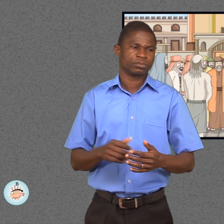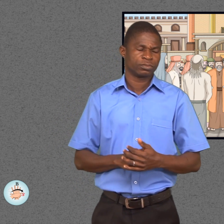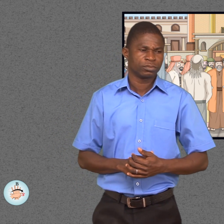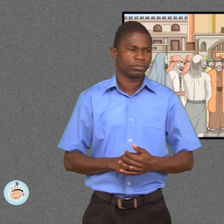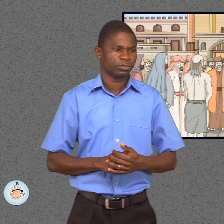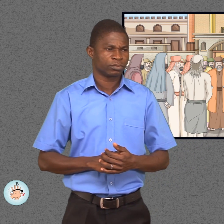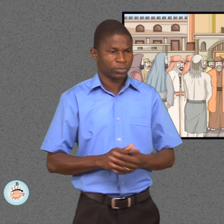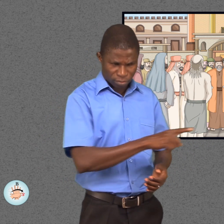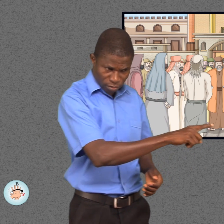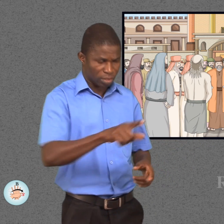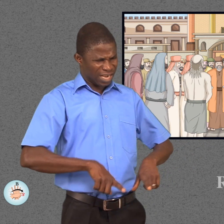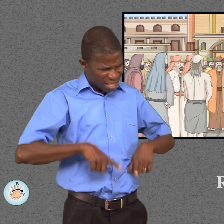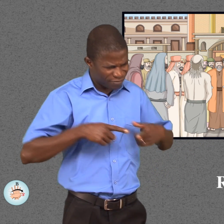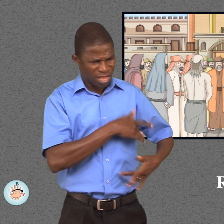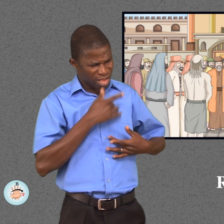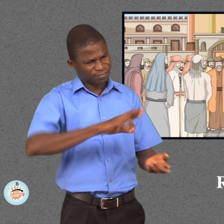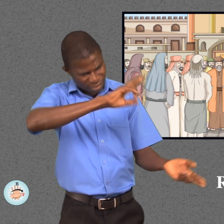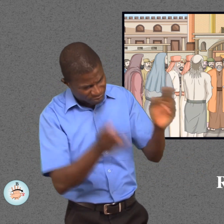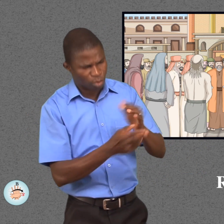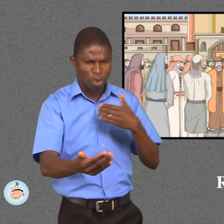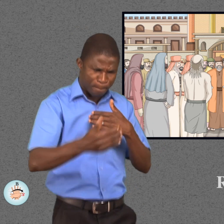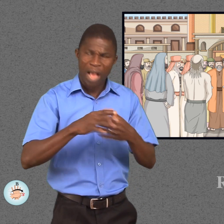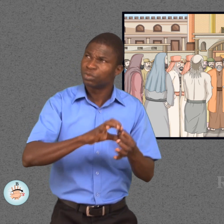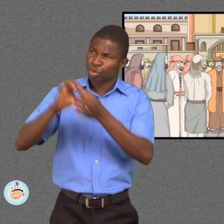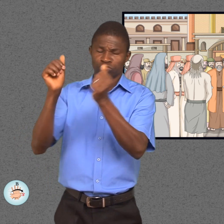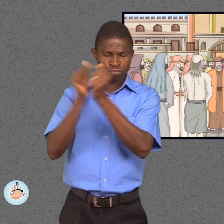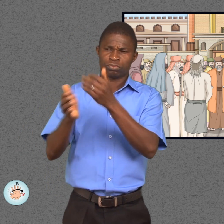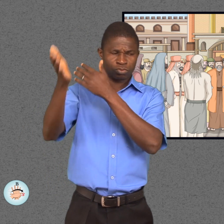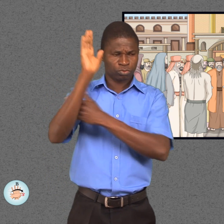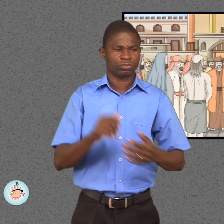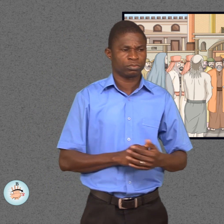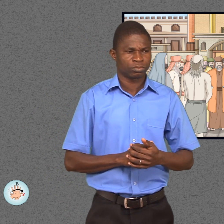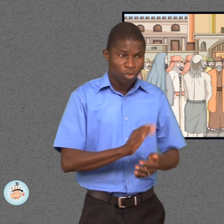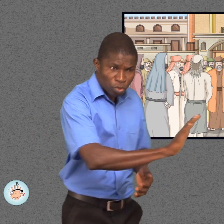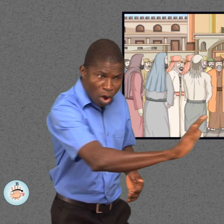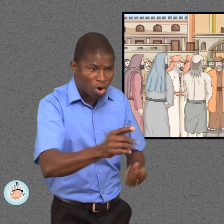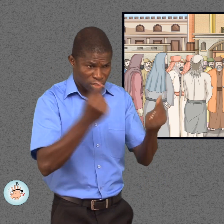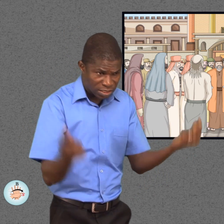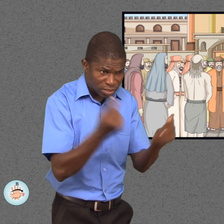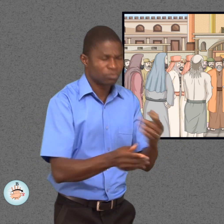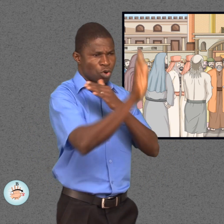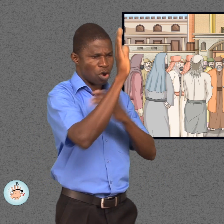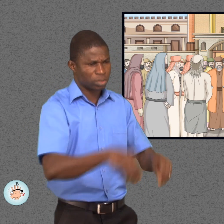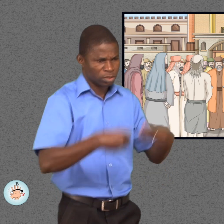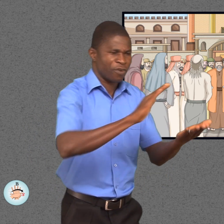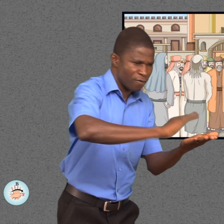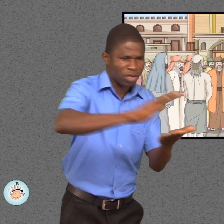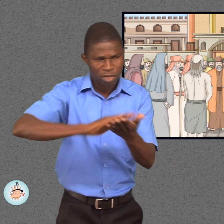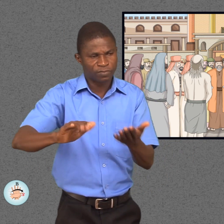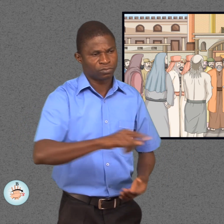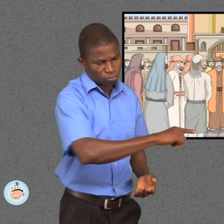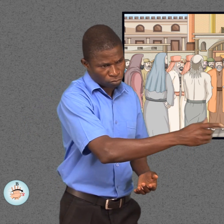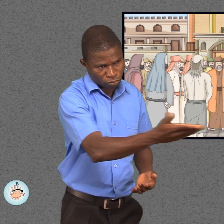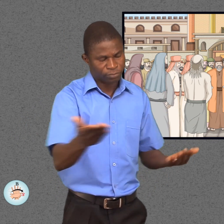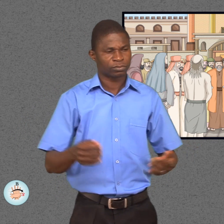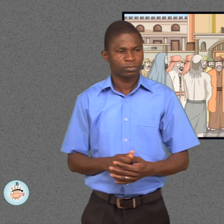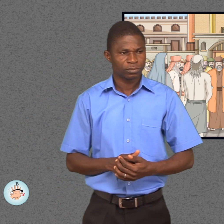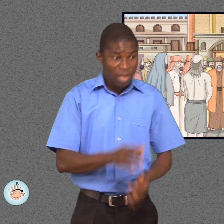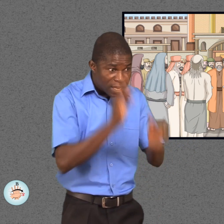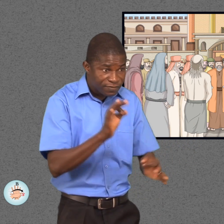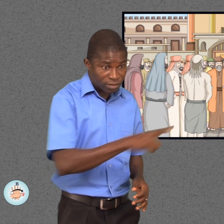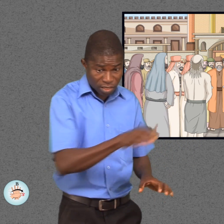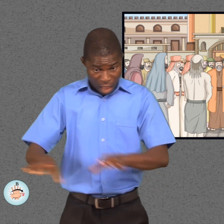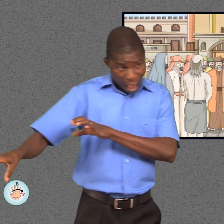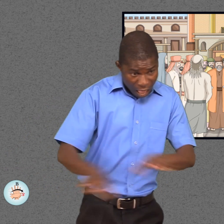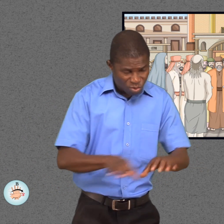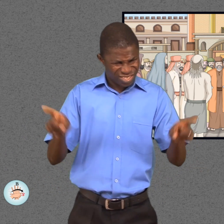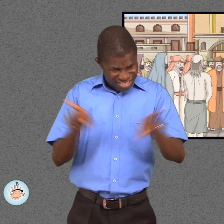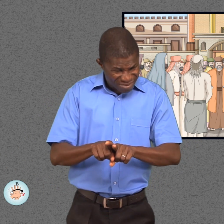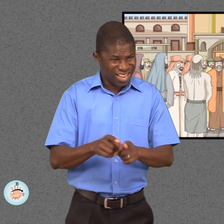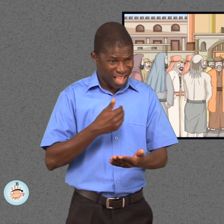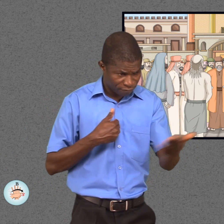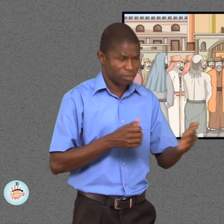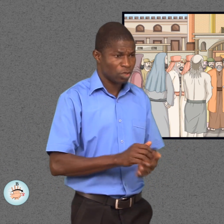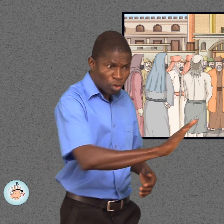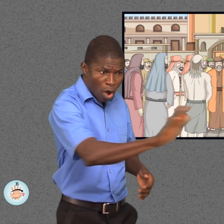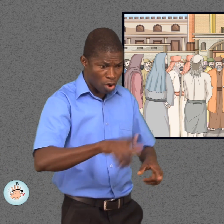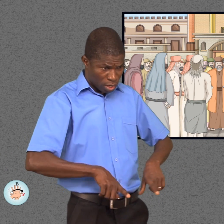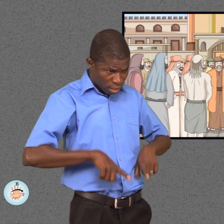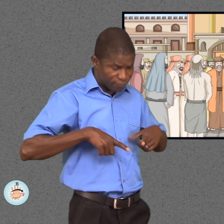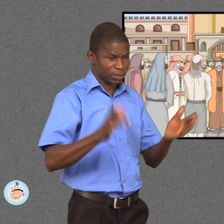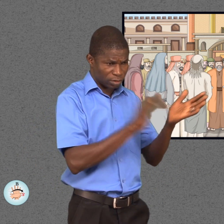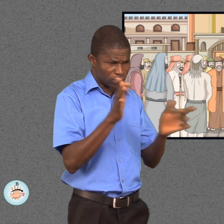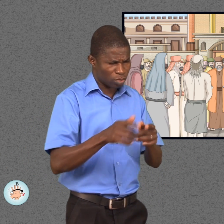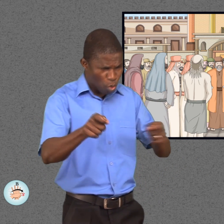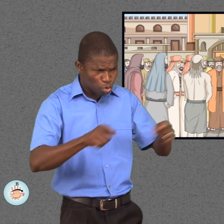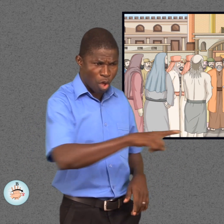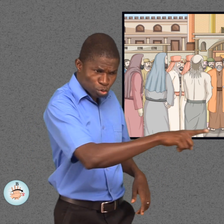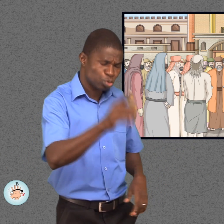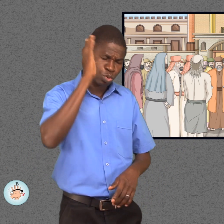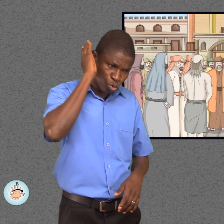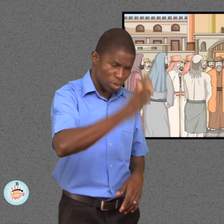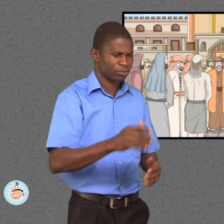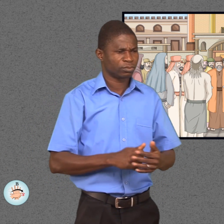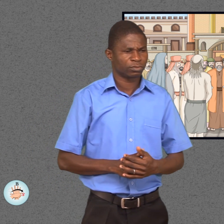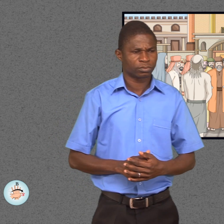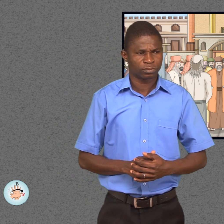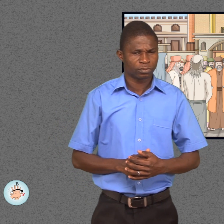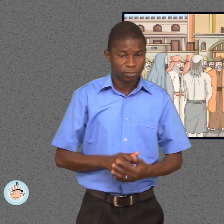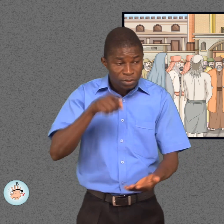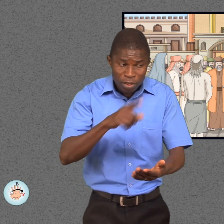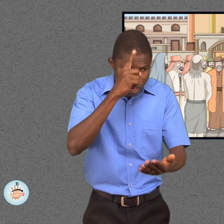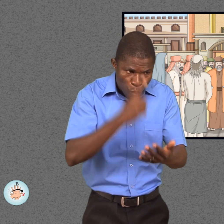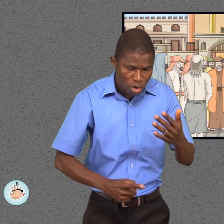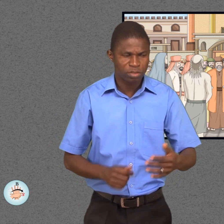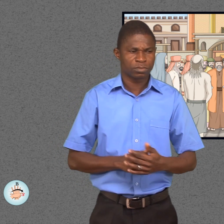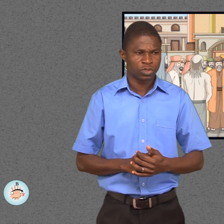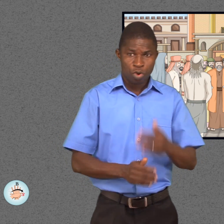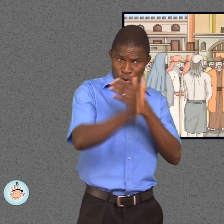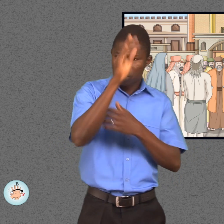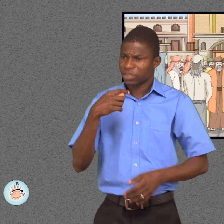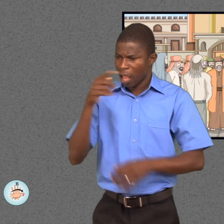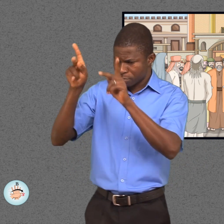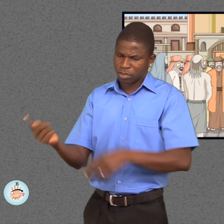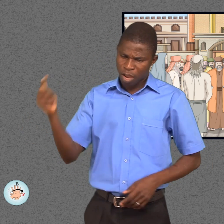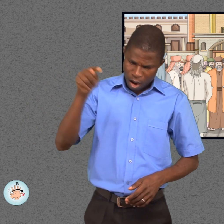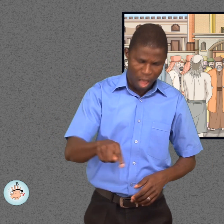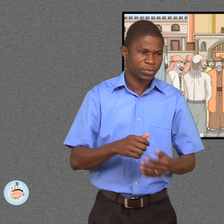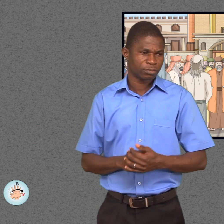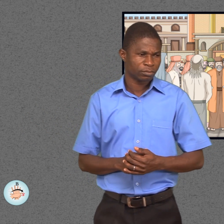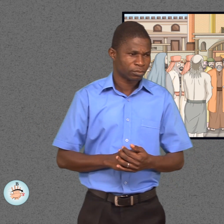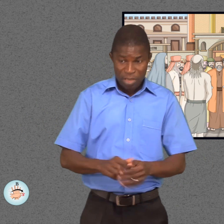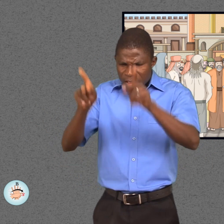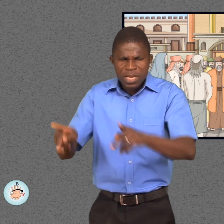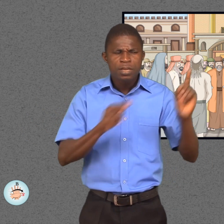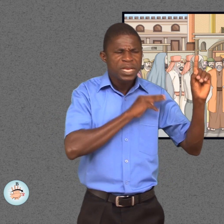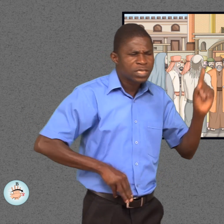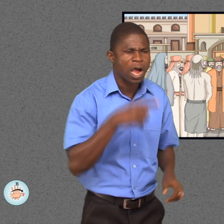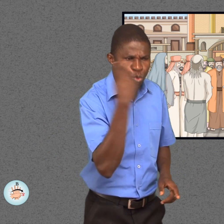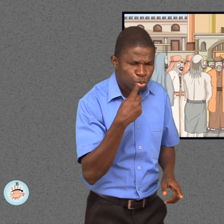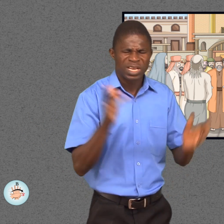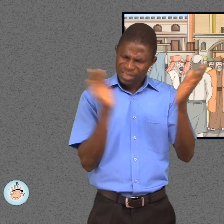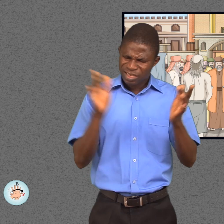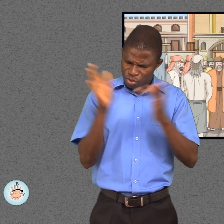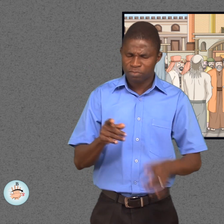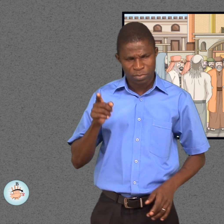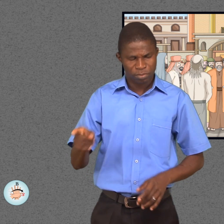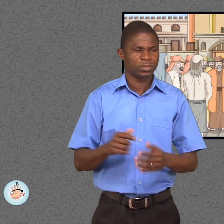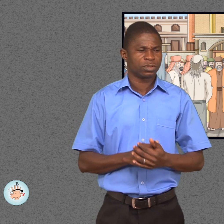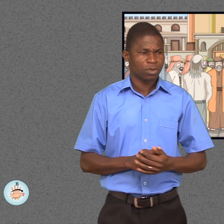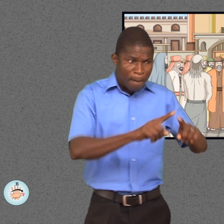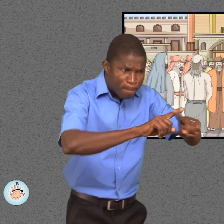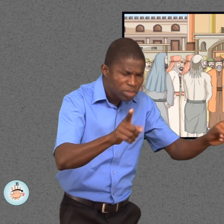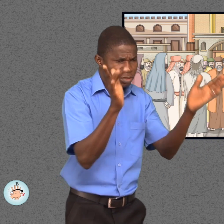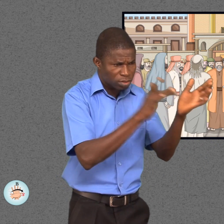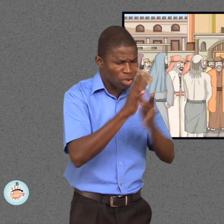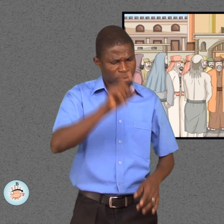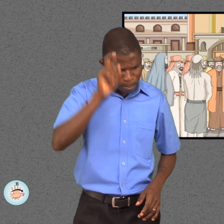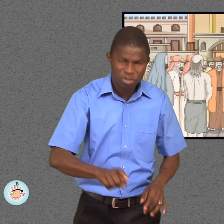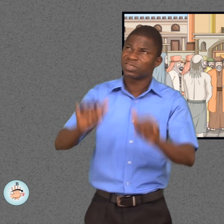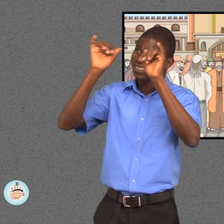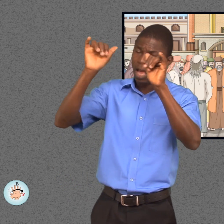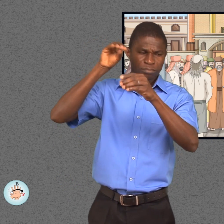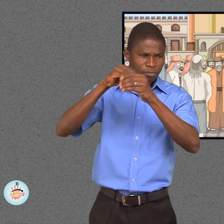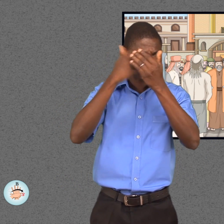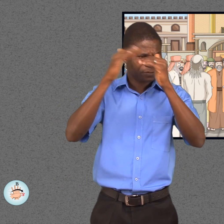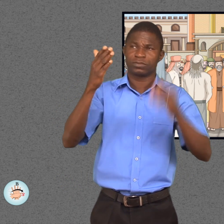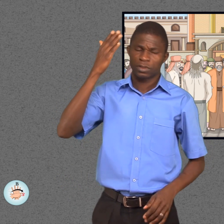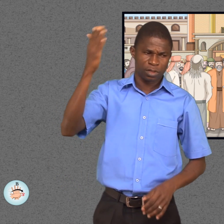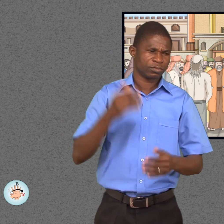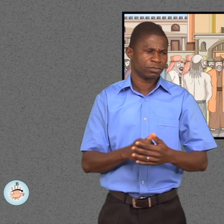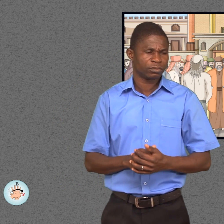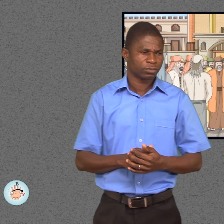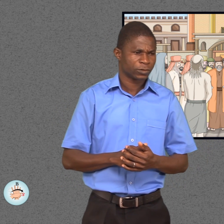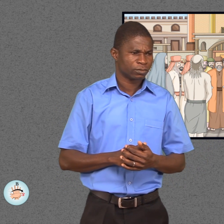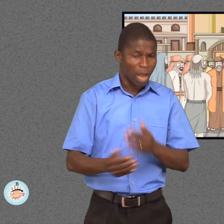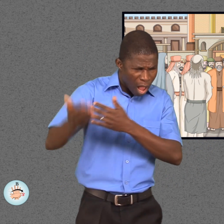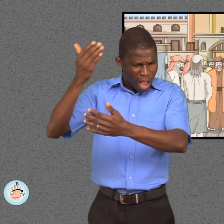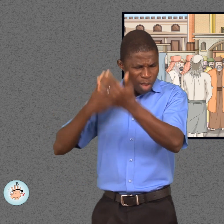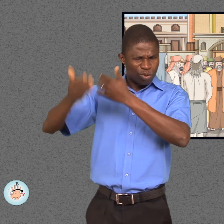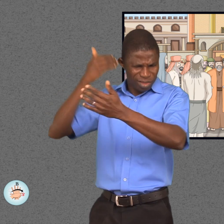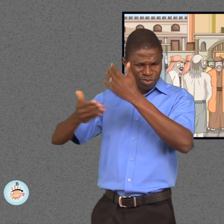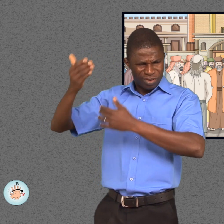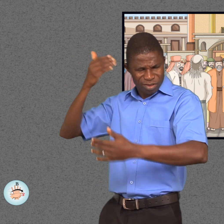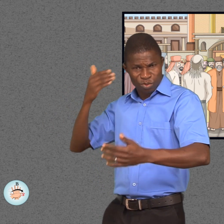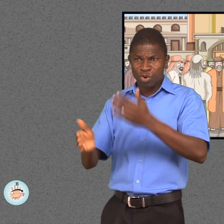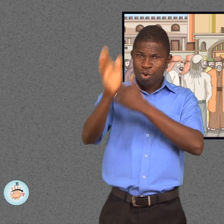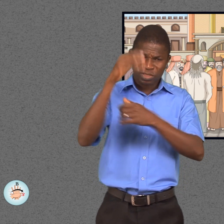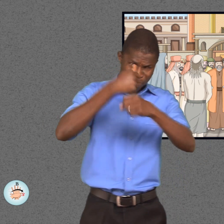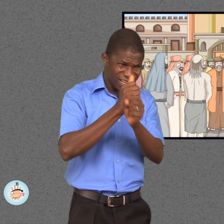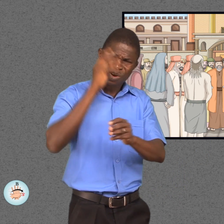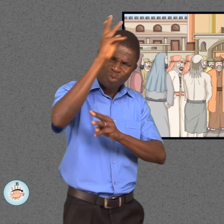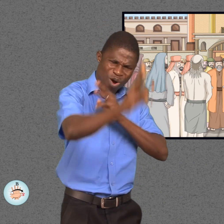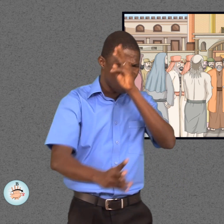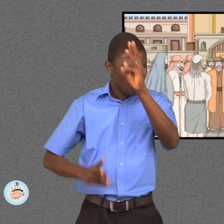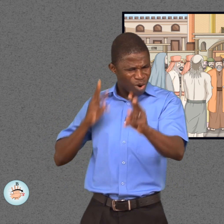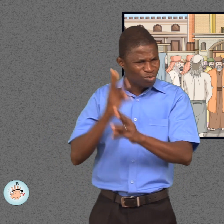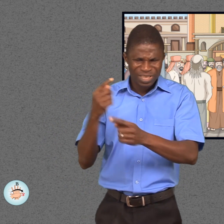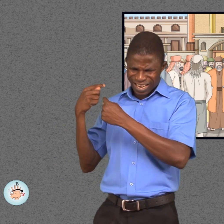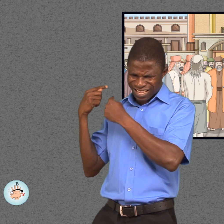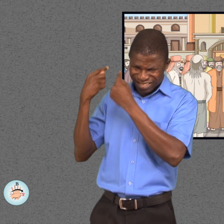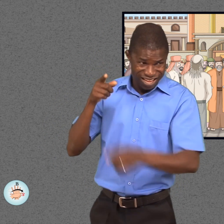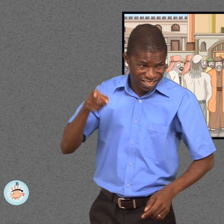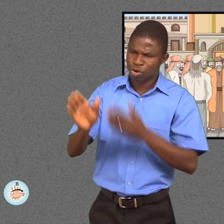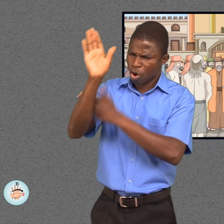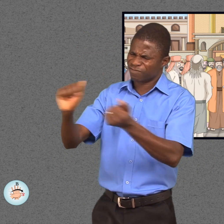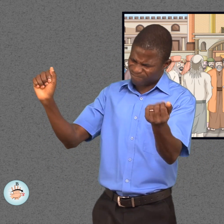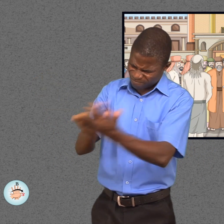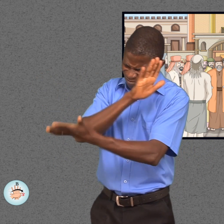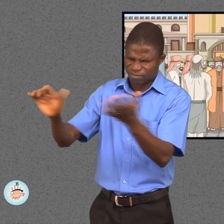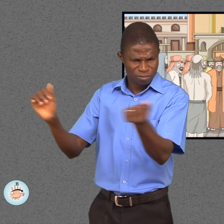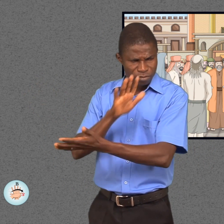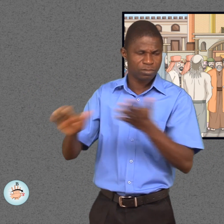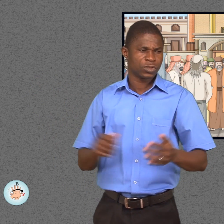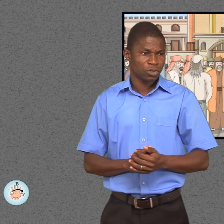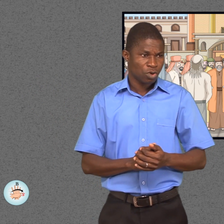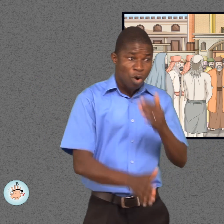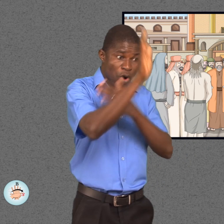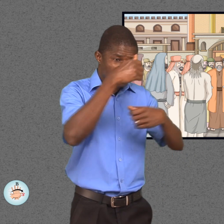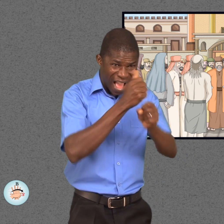Repent, then, and turn back, so that your sins may be wiped away, that times of refreshing may come from the presence of the Lord, and that He may send Jesus, the Christ, who has been appointed for you.